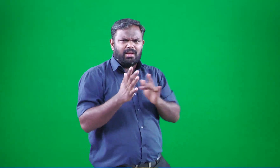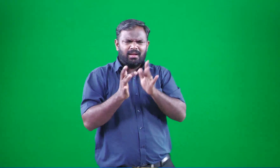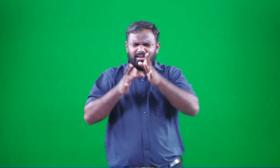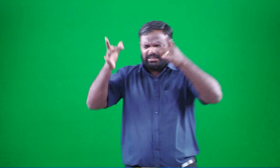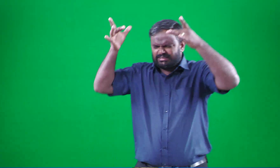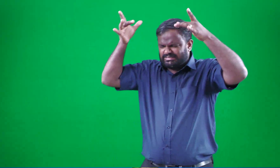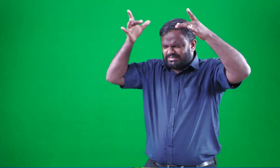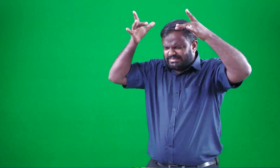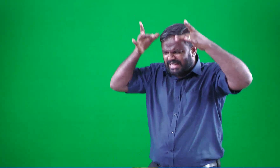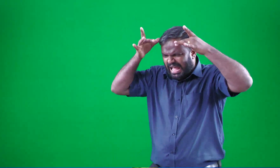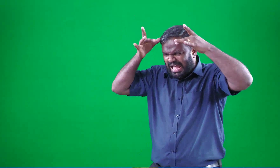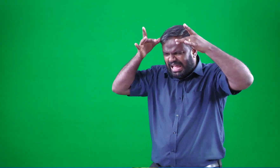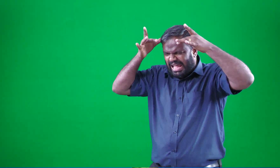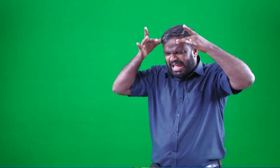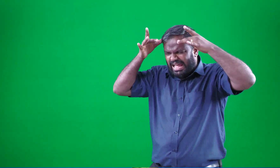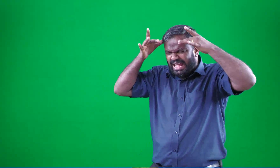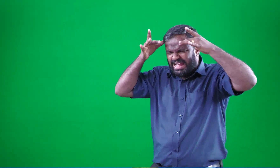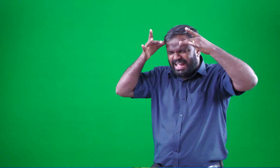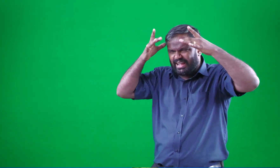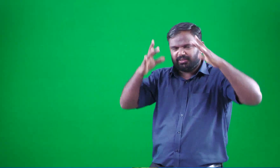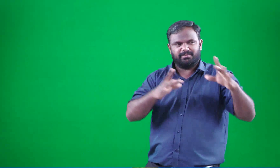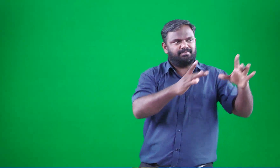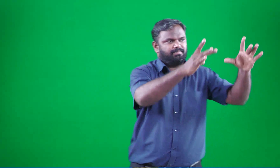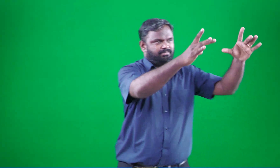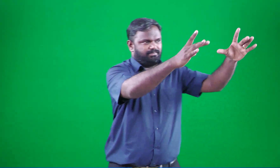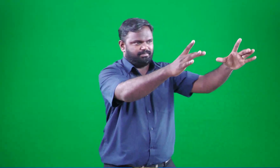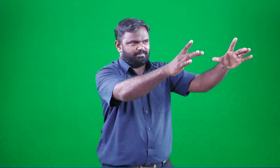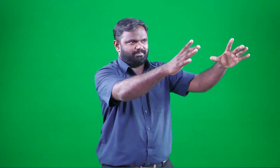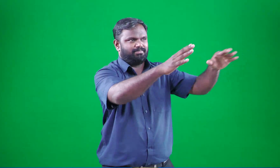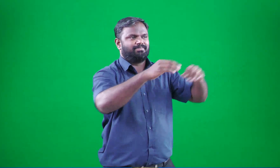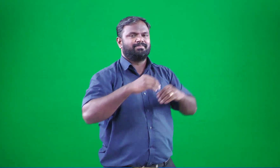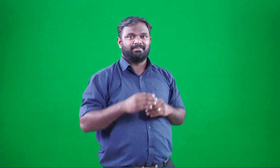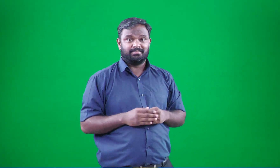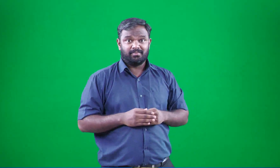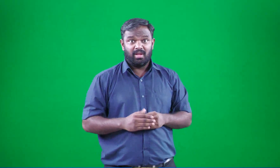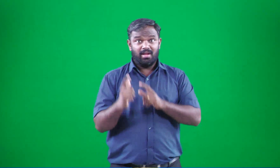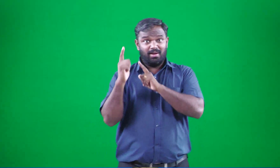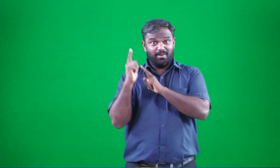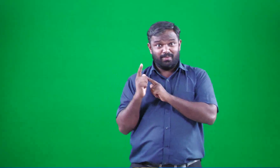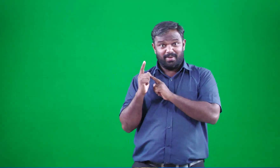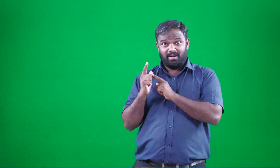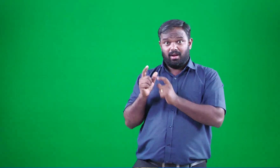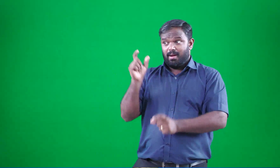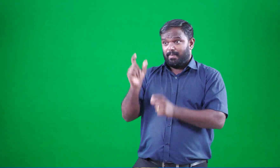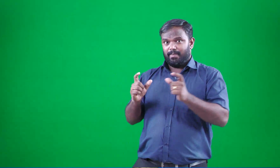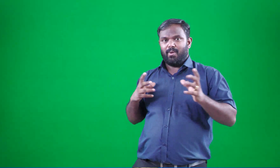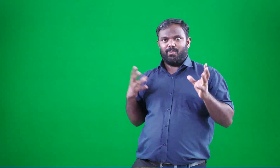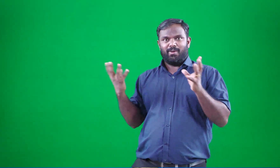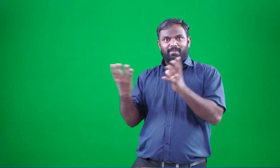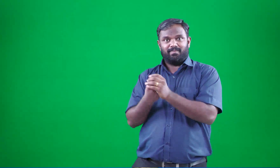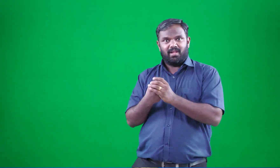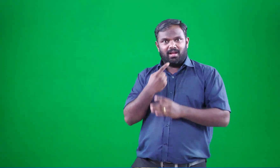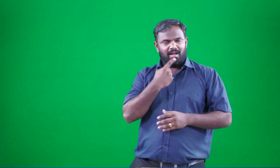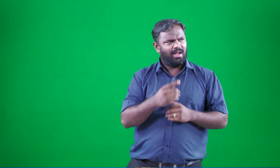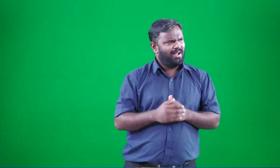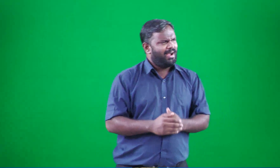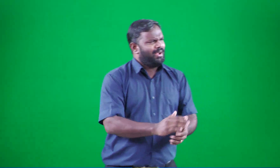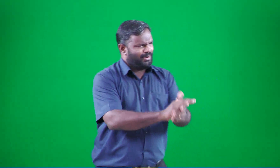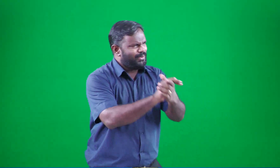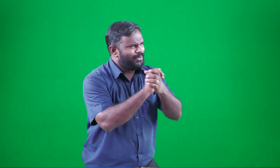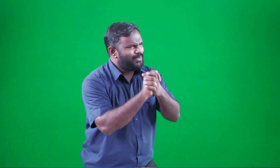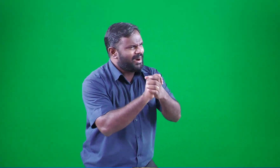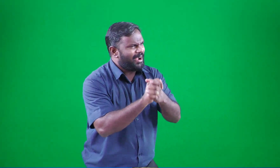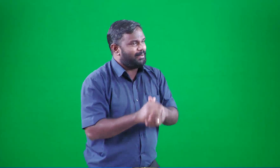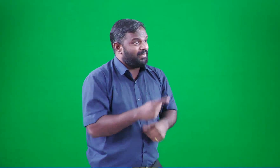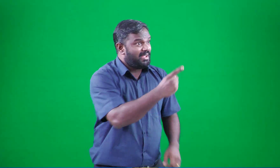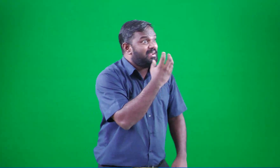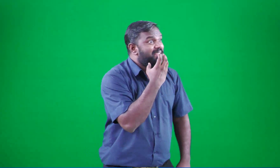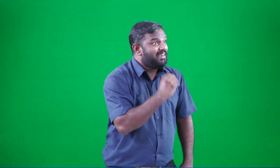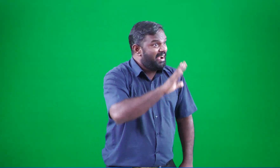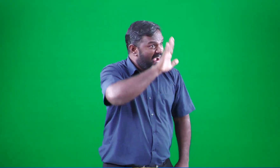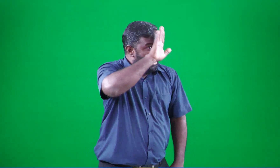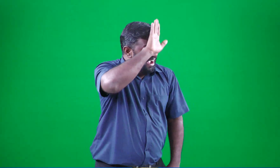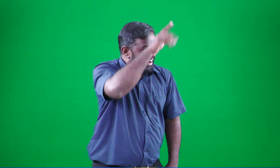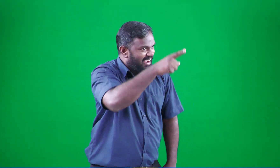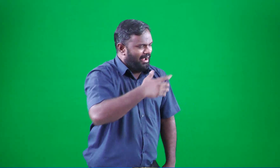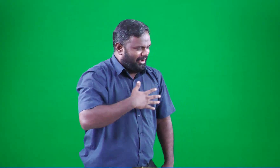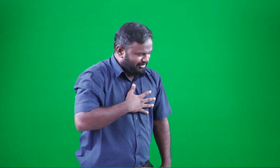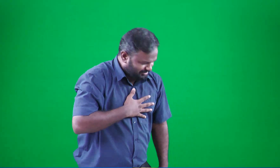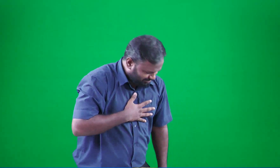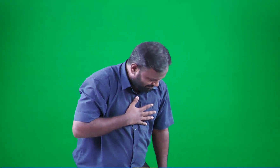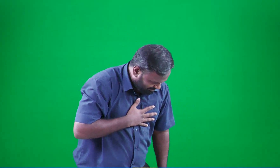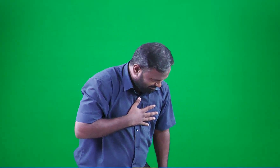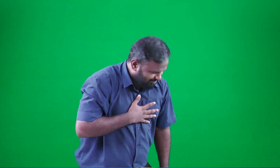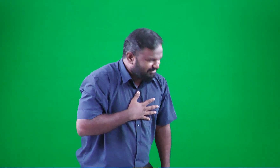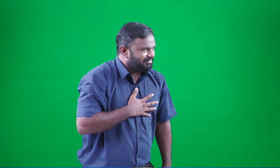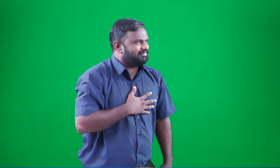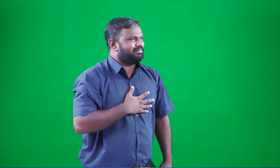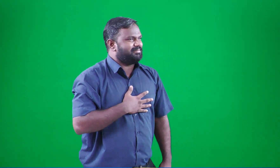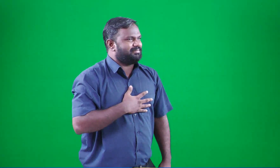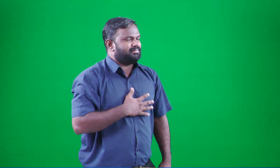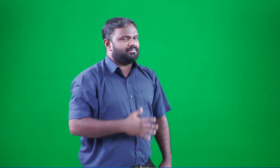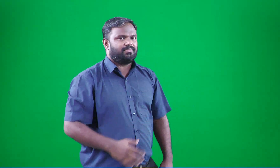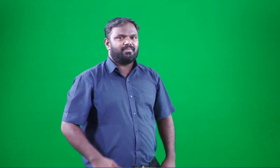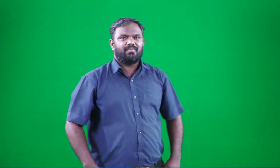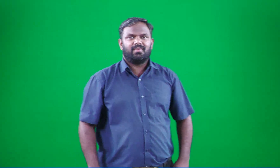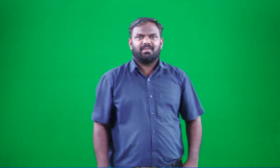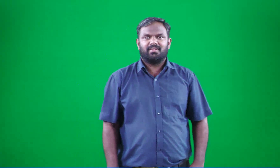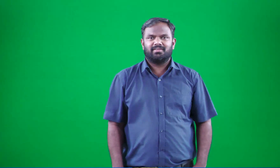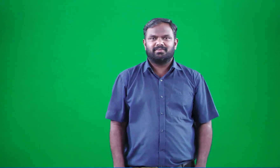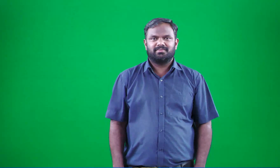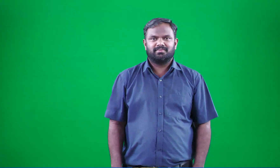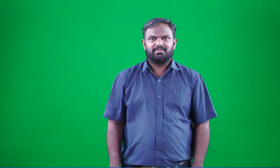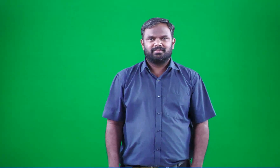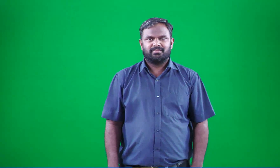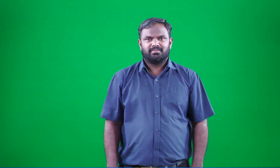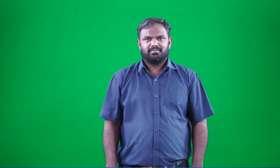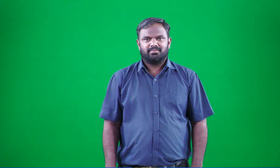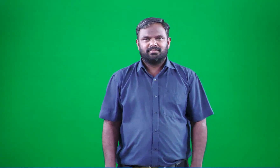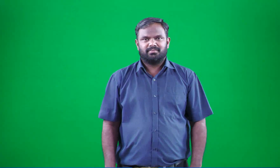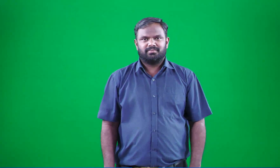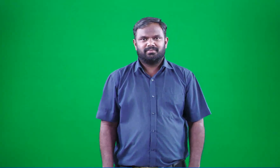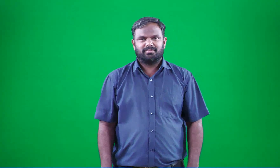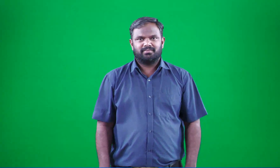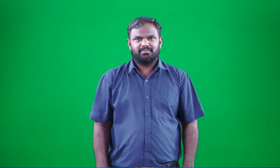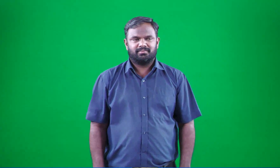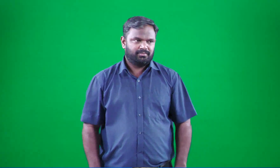And they began to salute Him: "Hail, King of the Jews!"